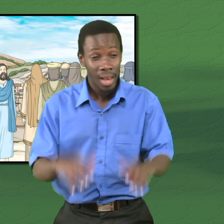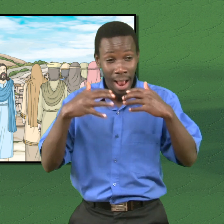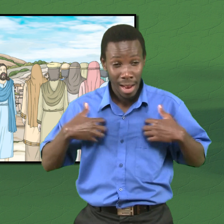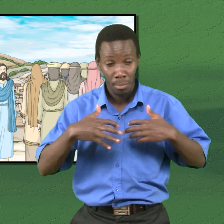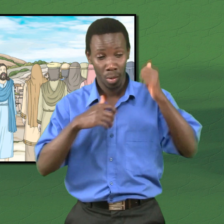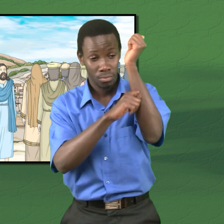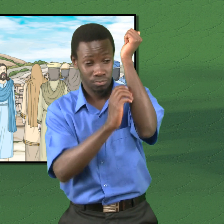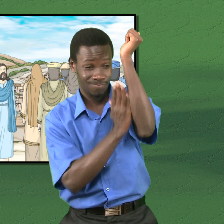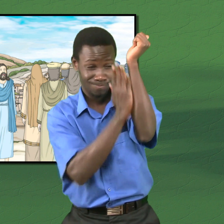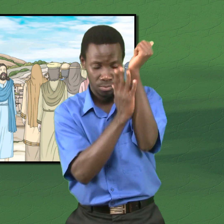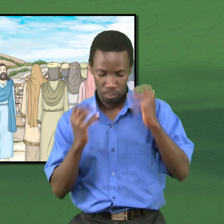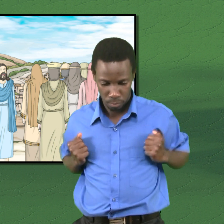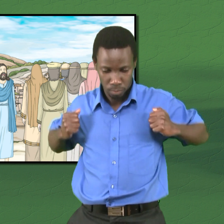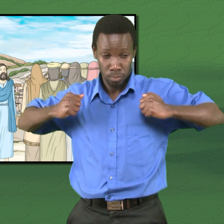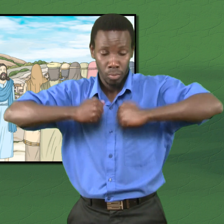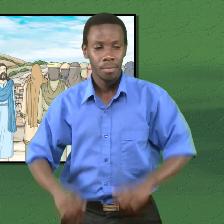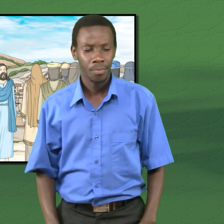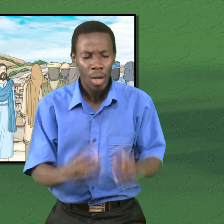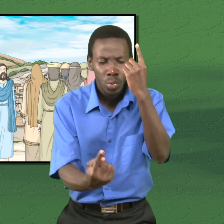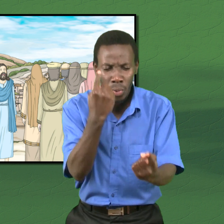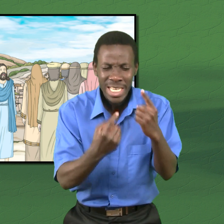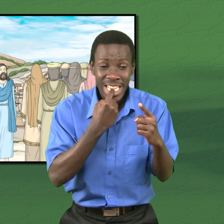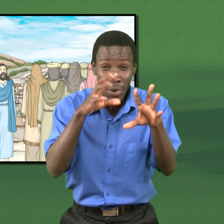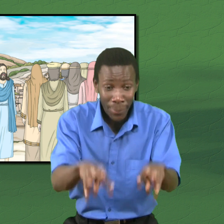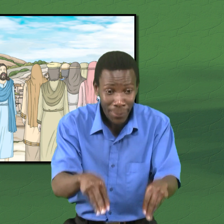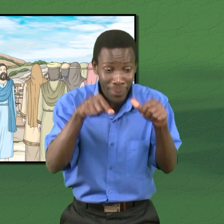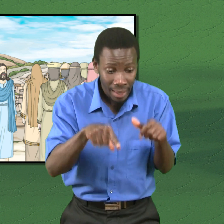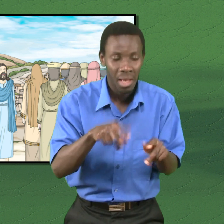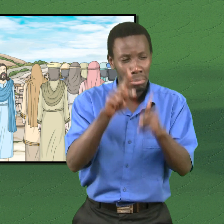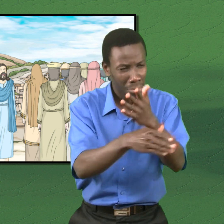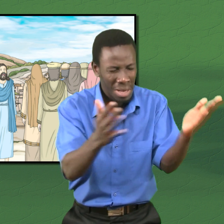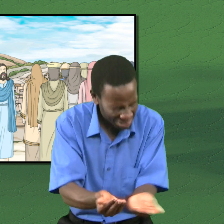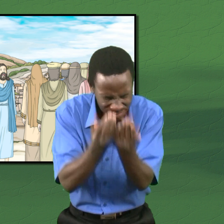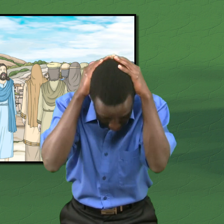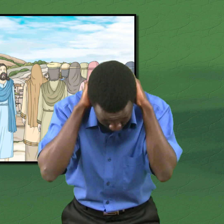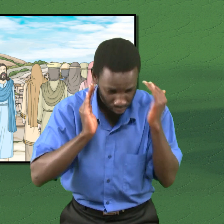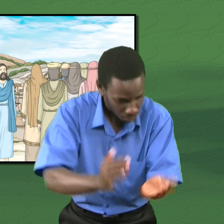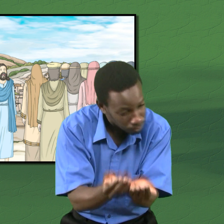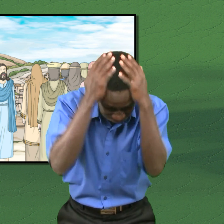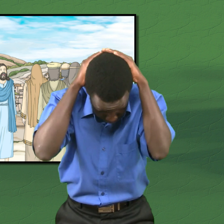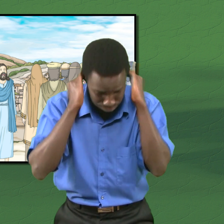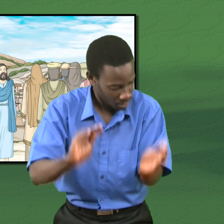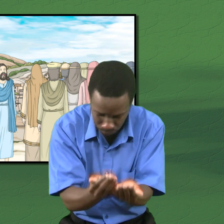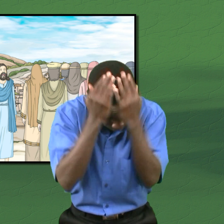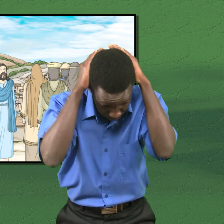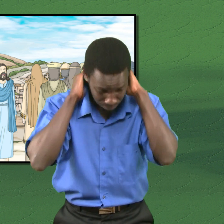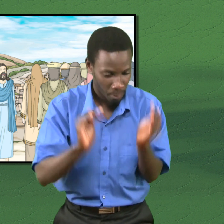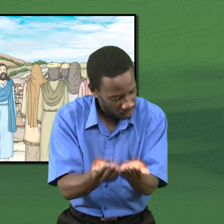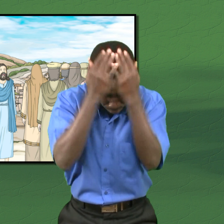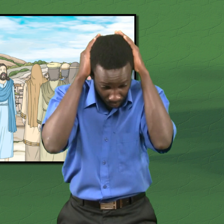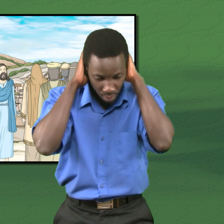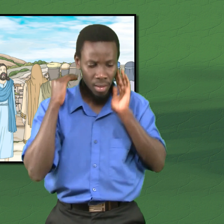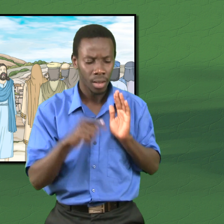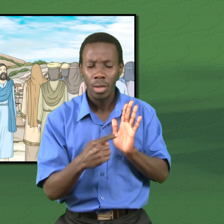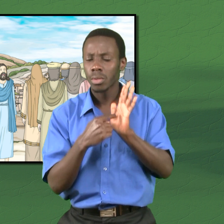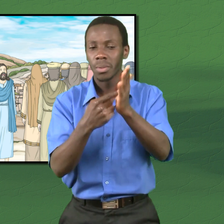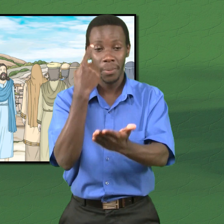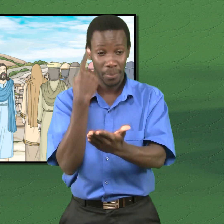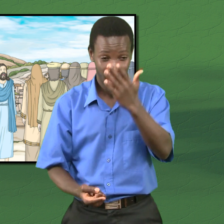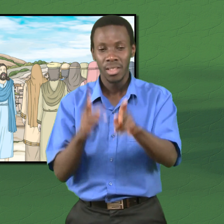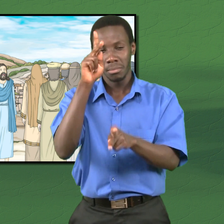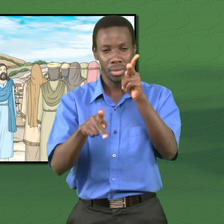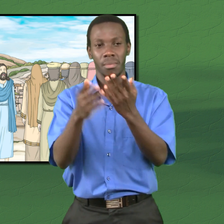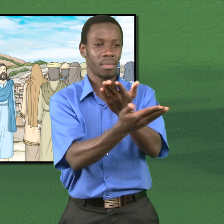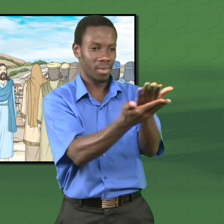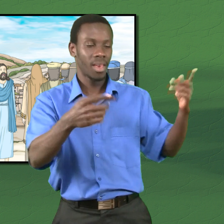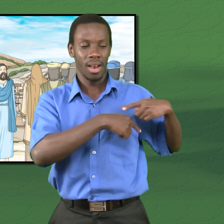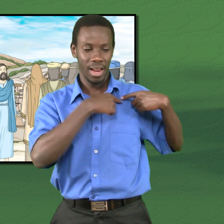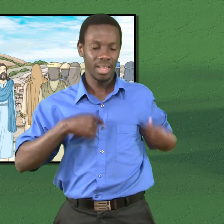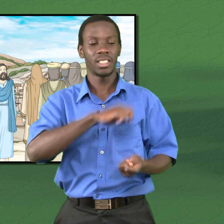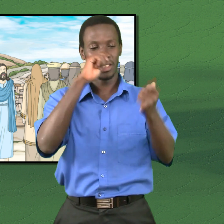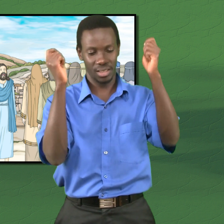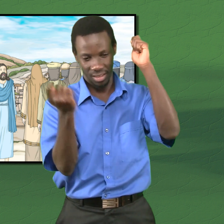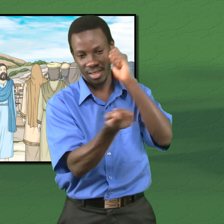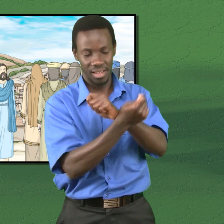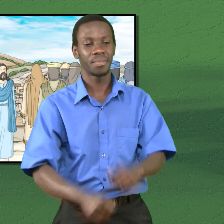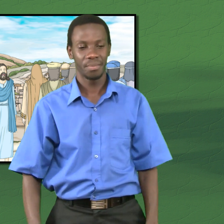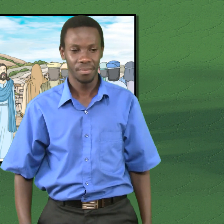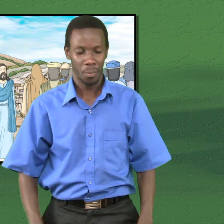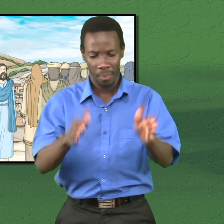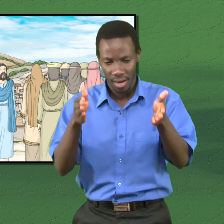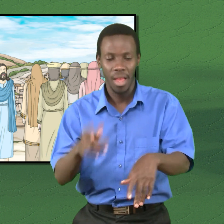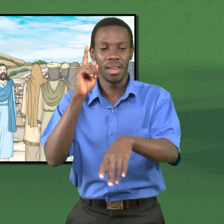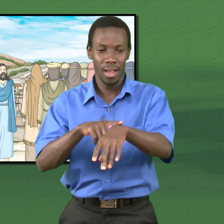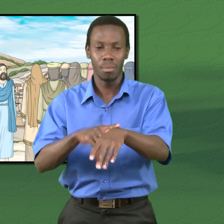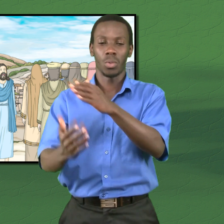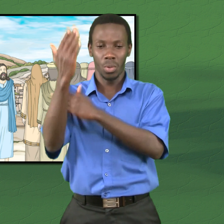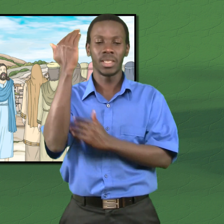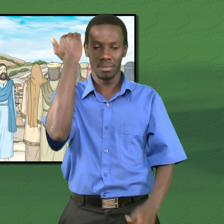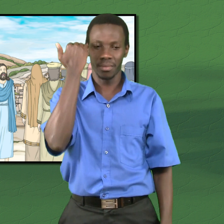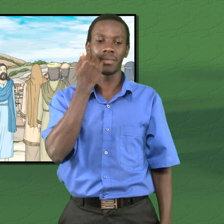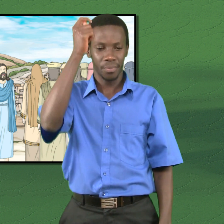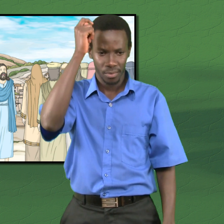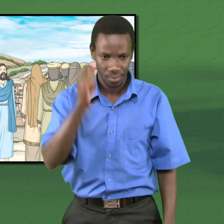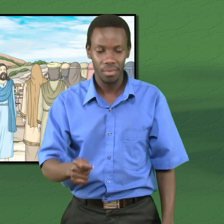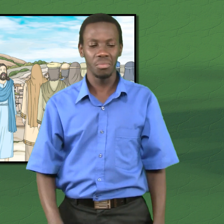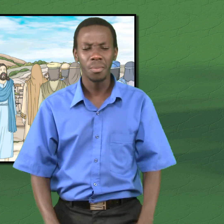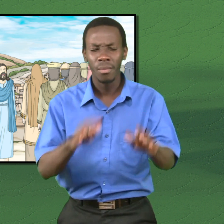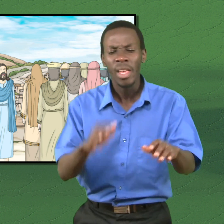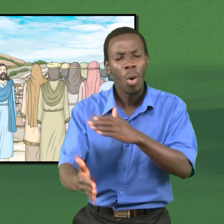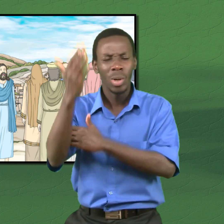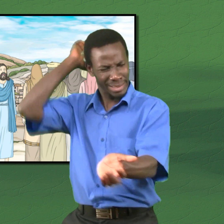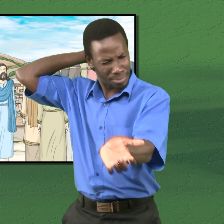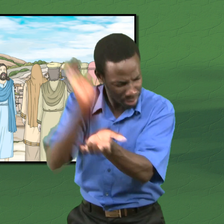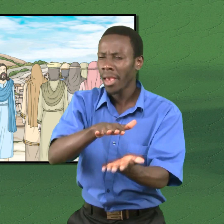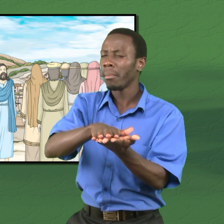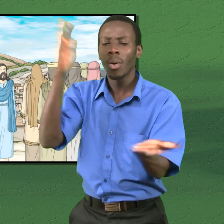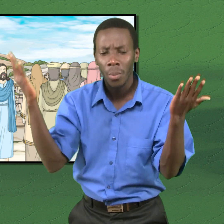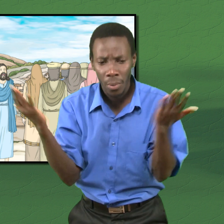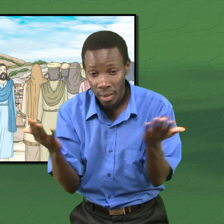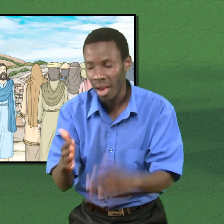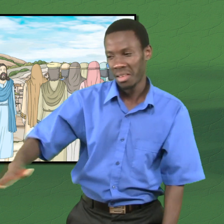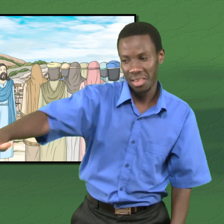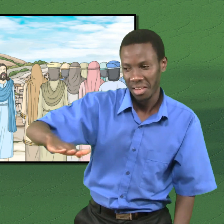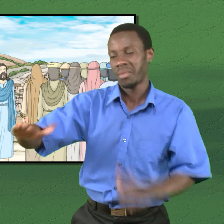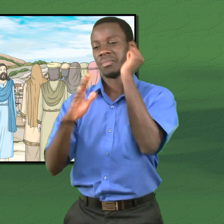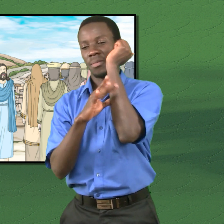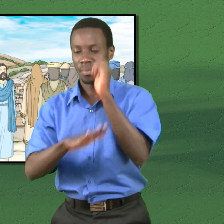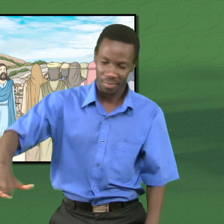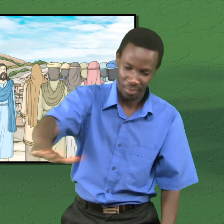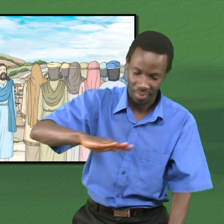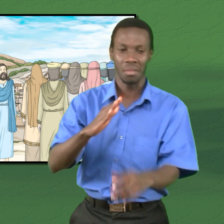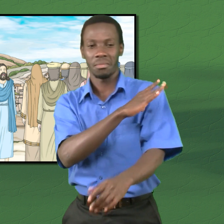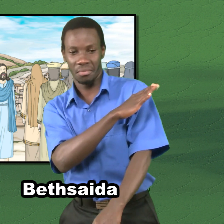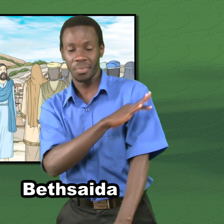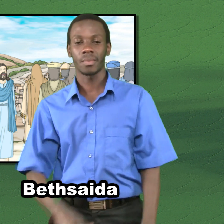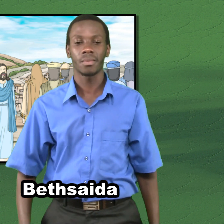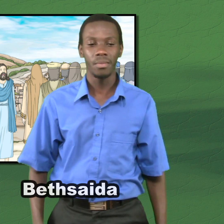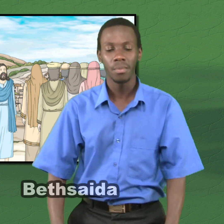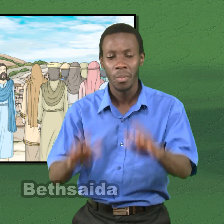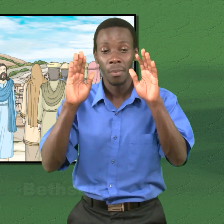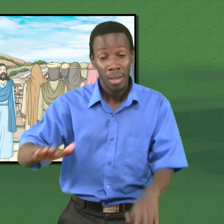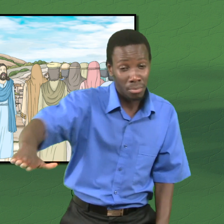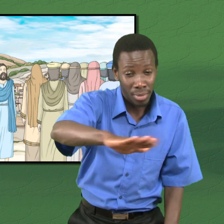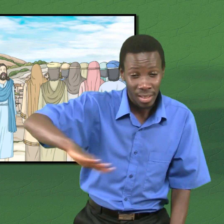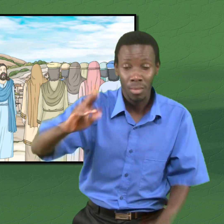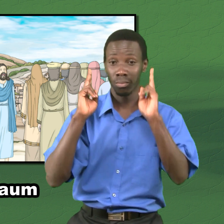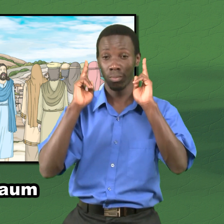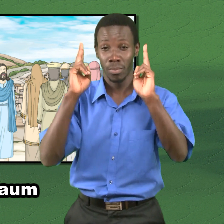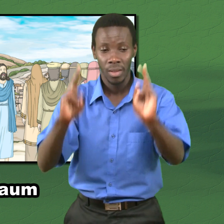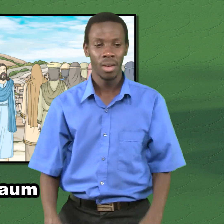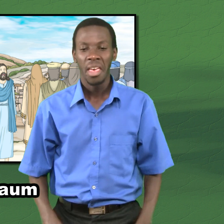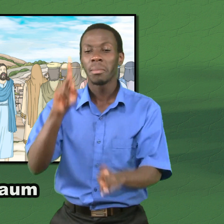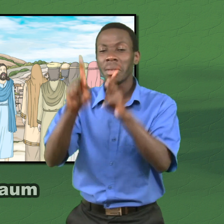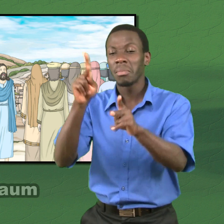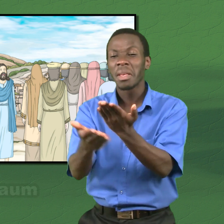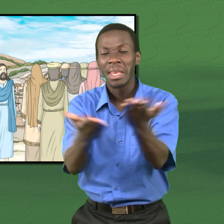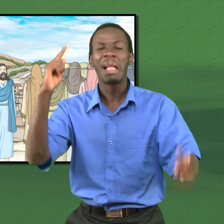But it will be more bearable for Tyre and Sidon at the judgment than for you.